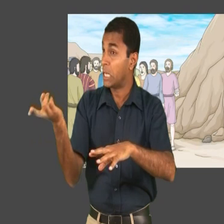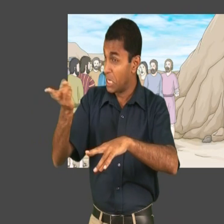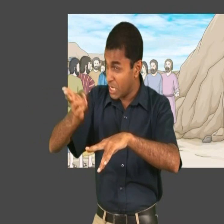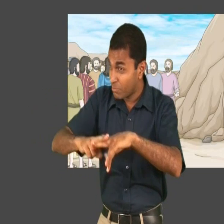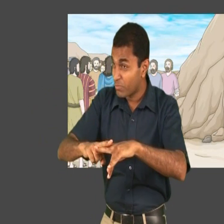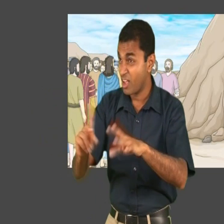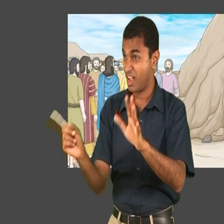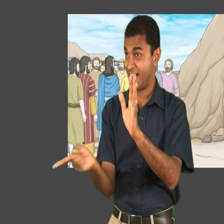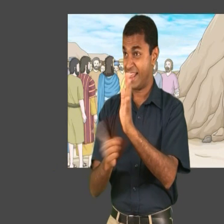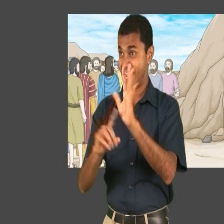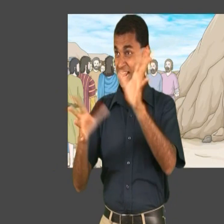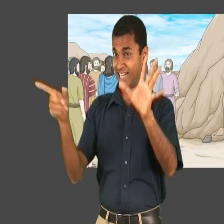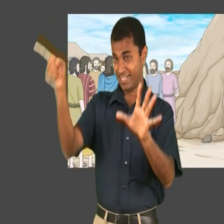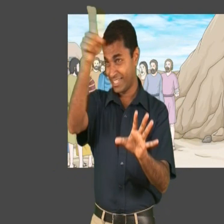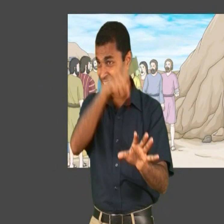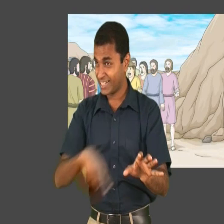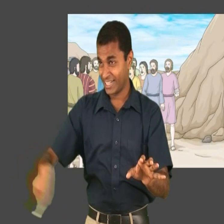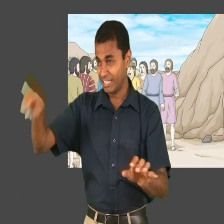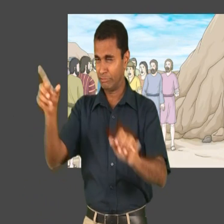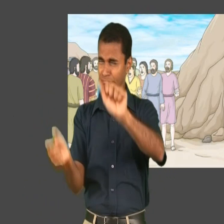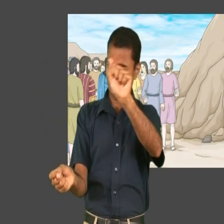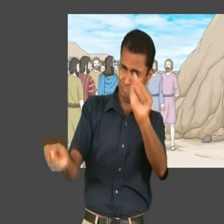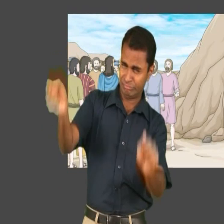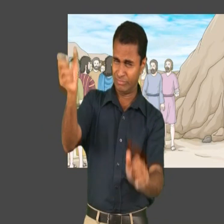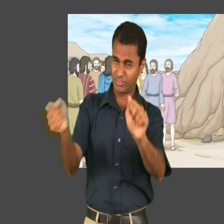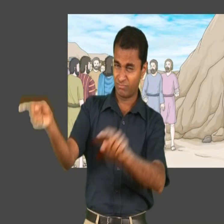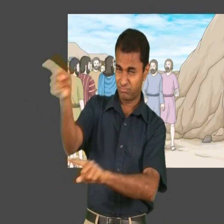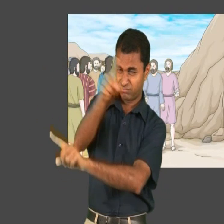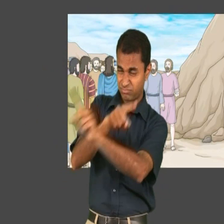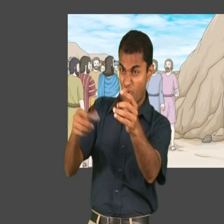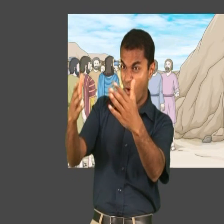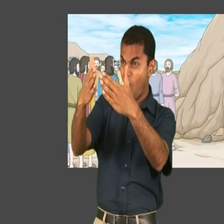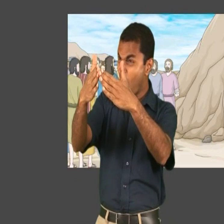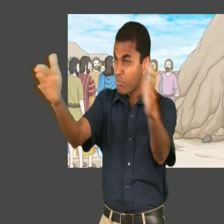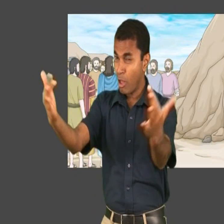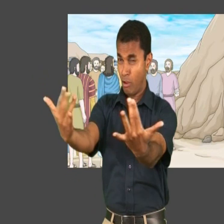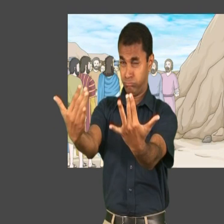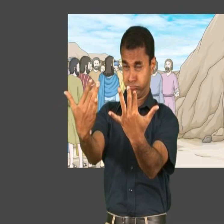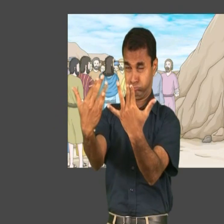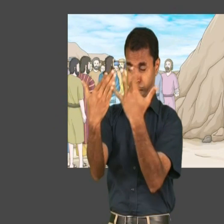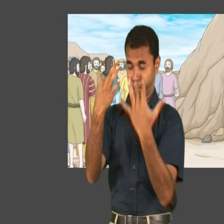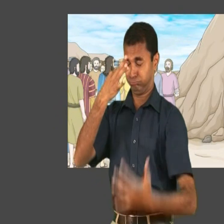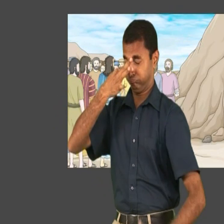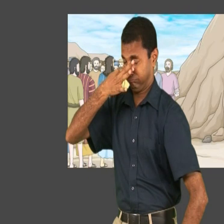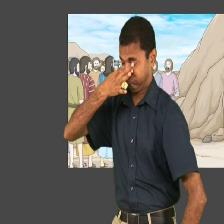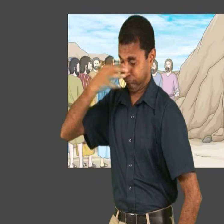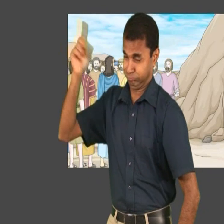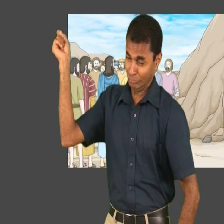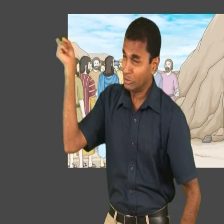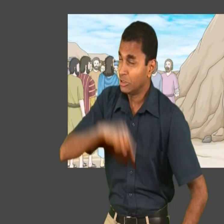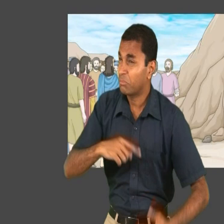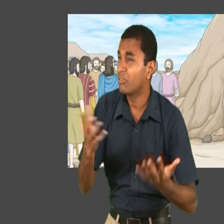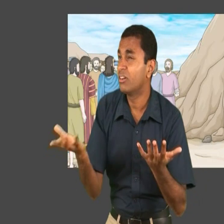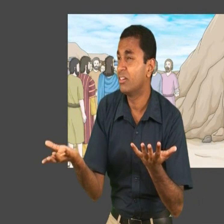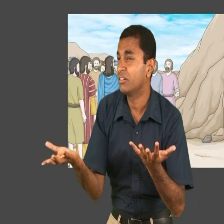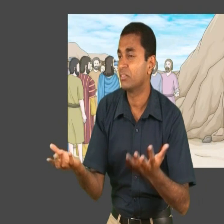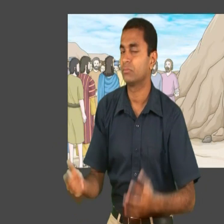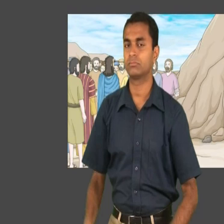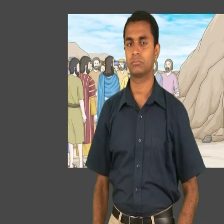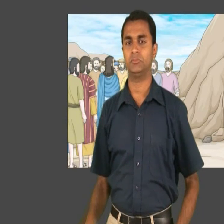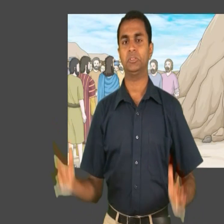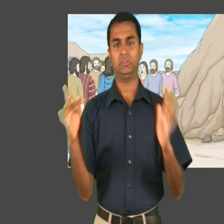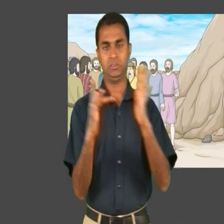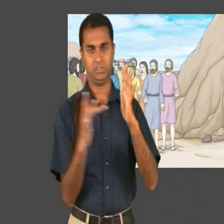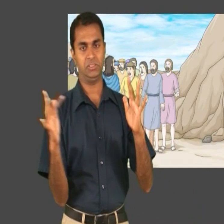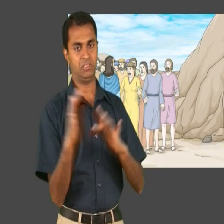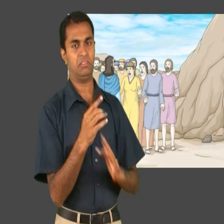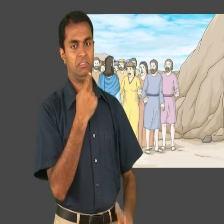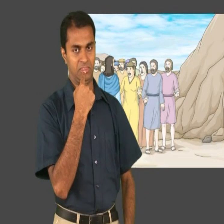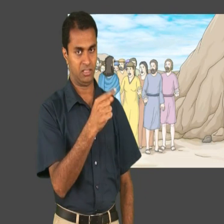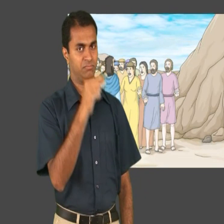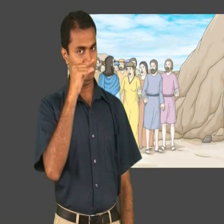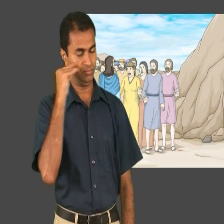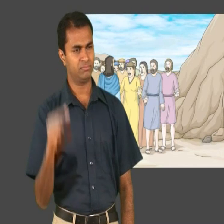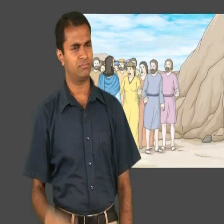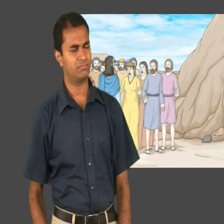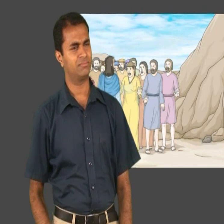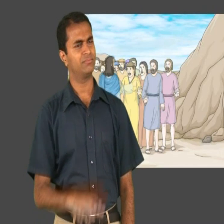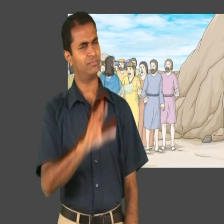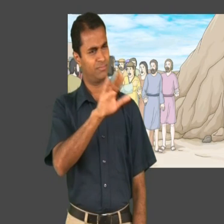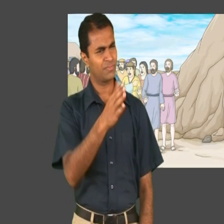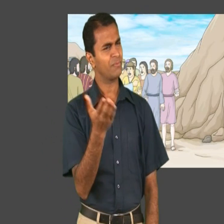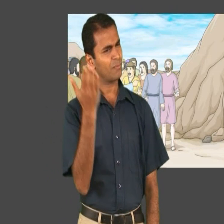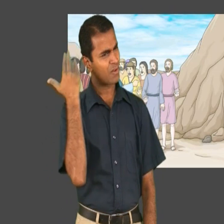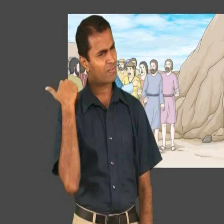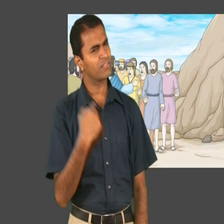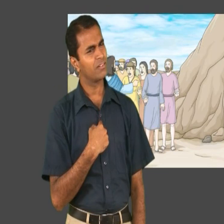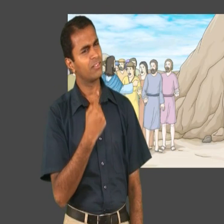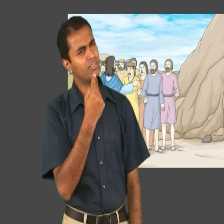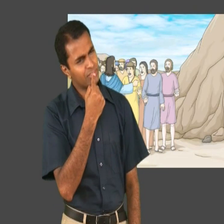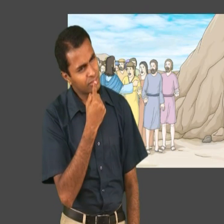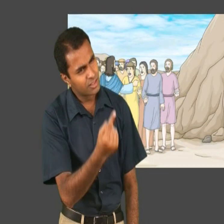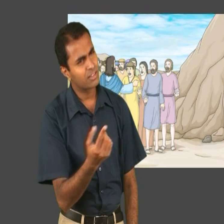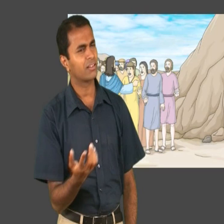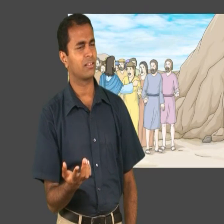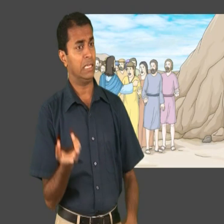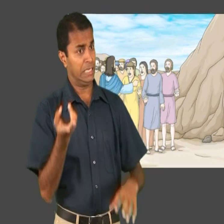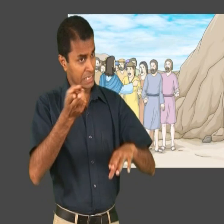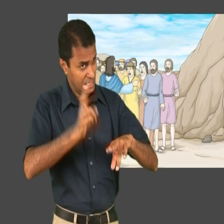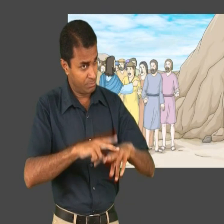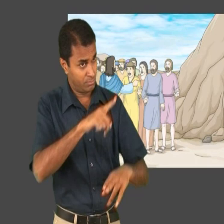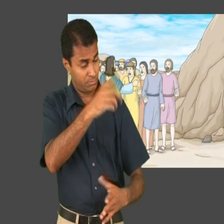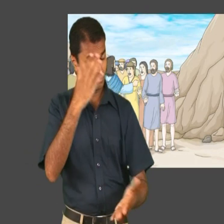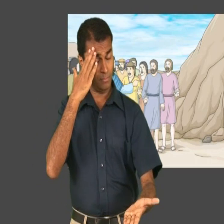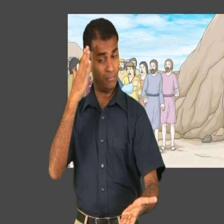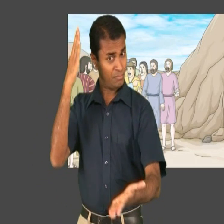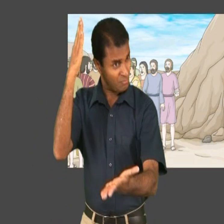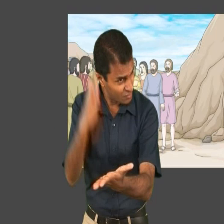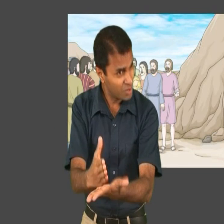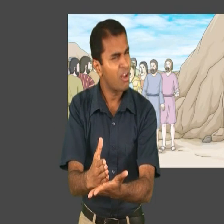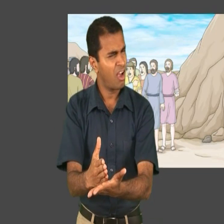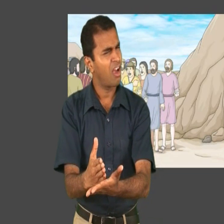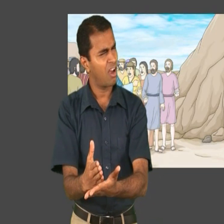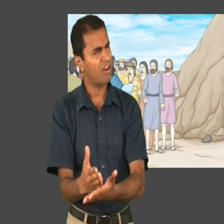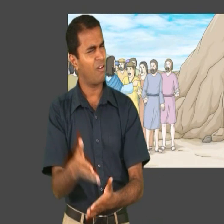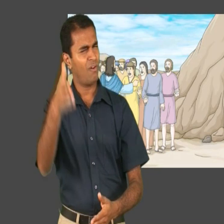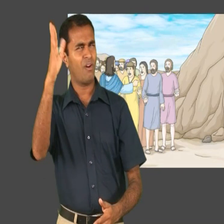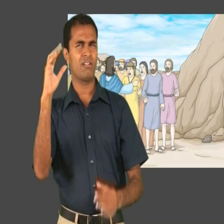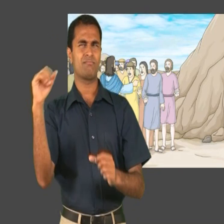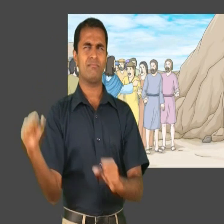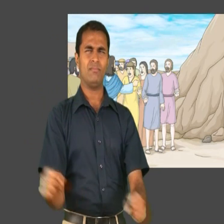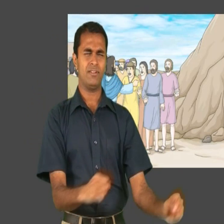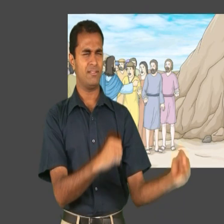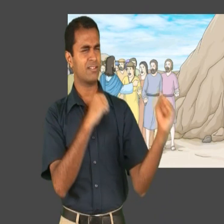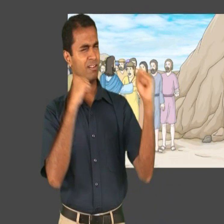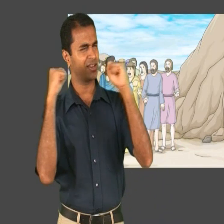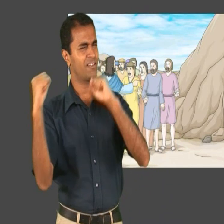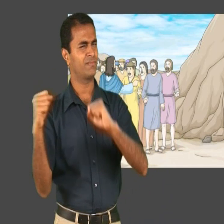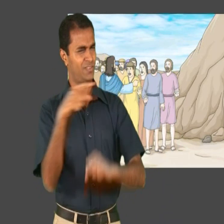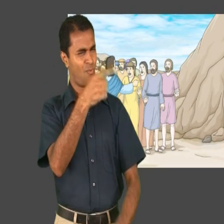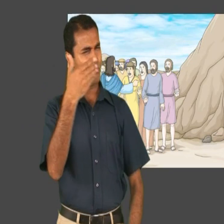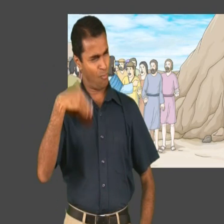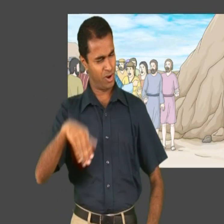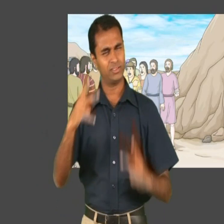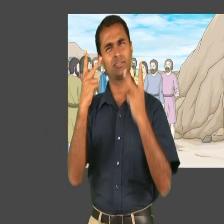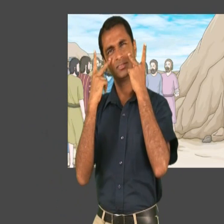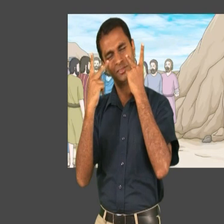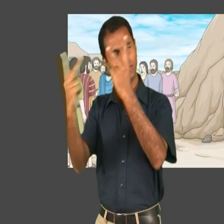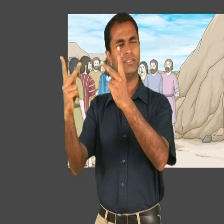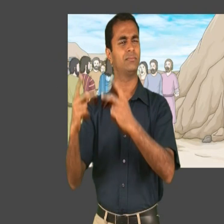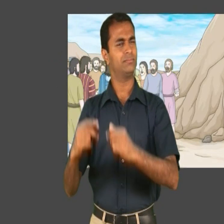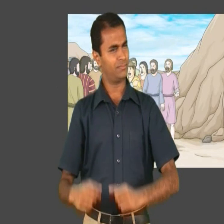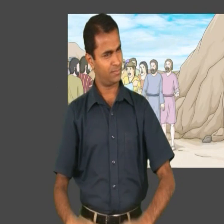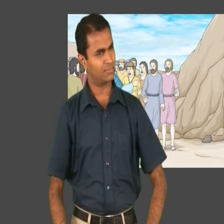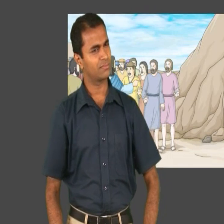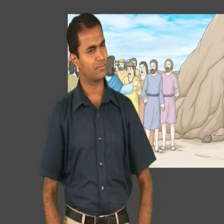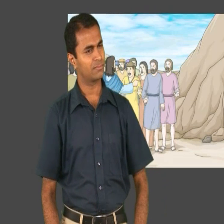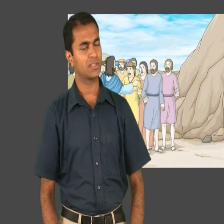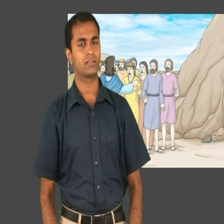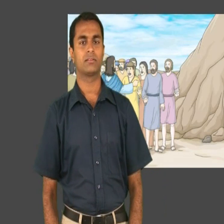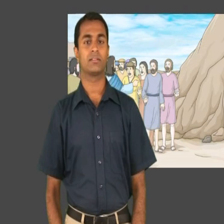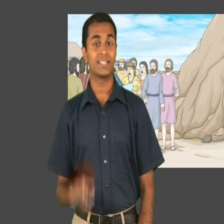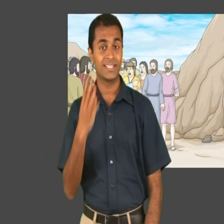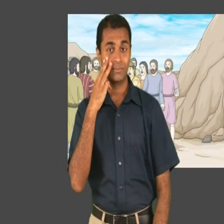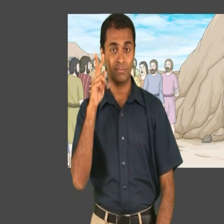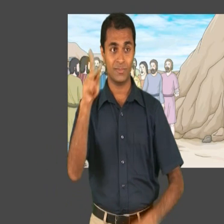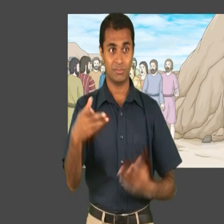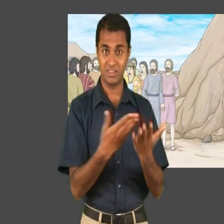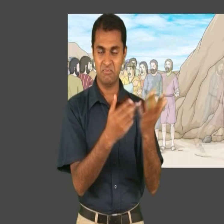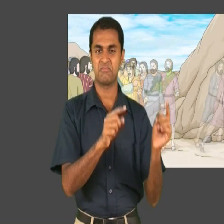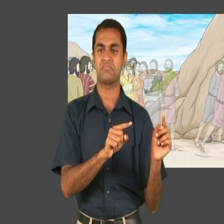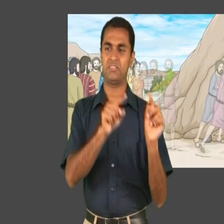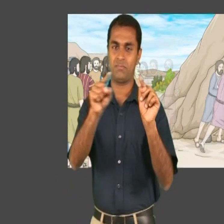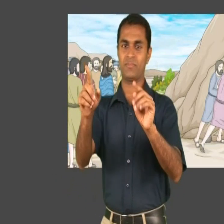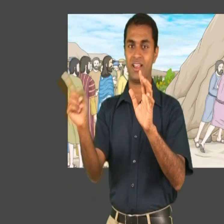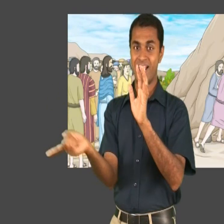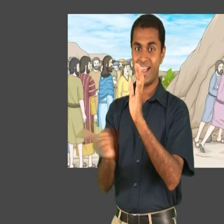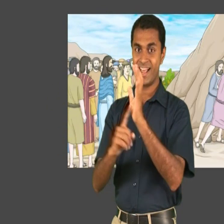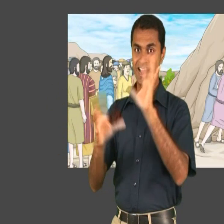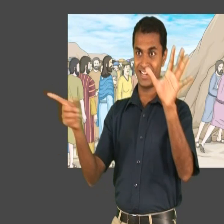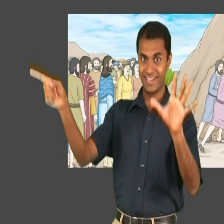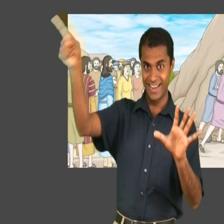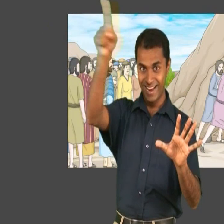“It has already been four days.” Jesus replied, “Did I not tell you that if you believed, you would see the glory of God?”